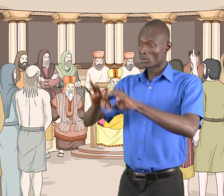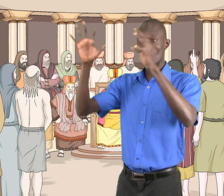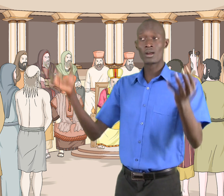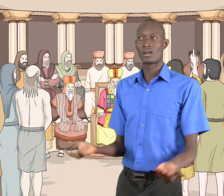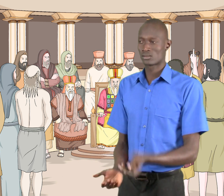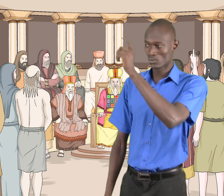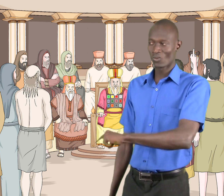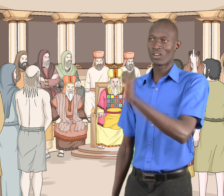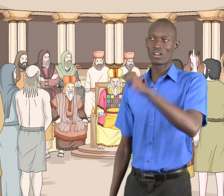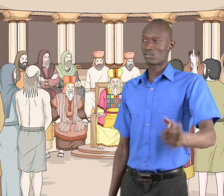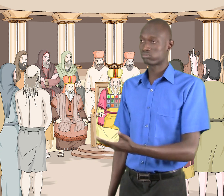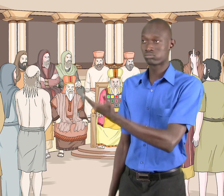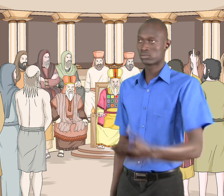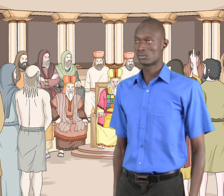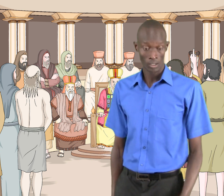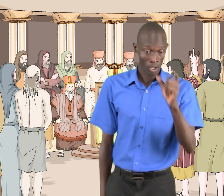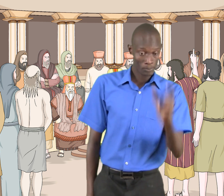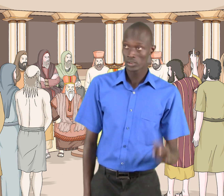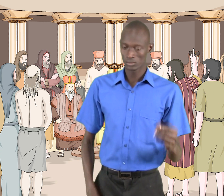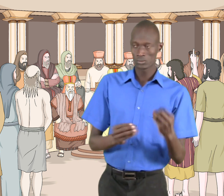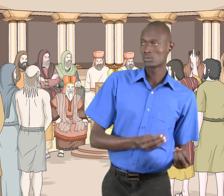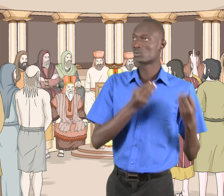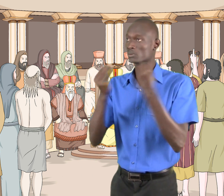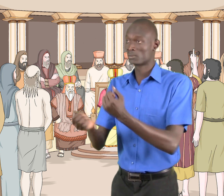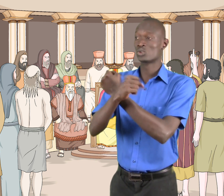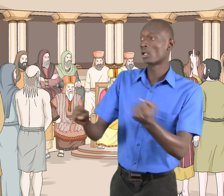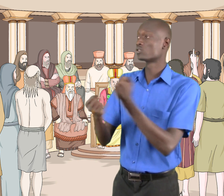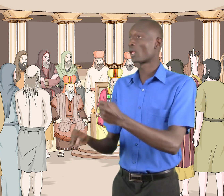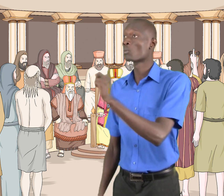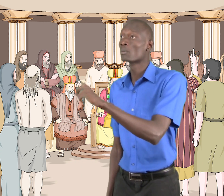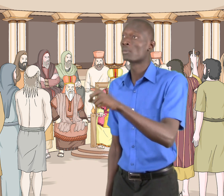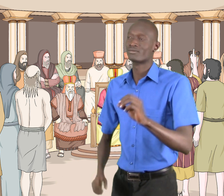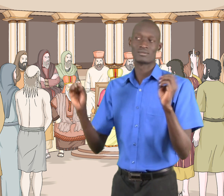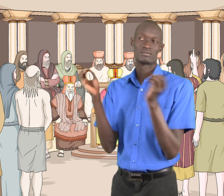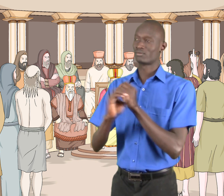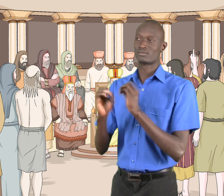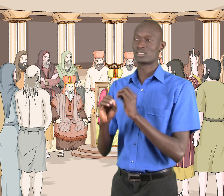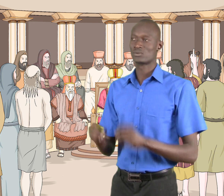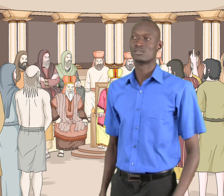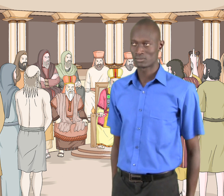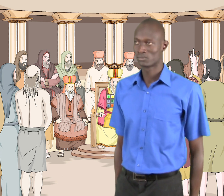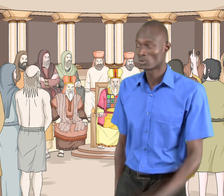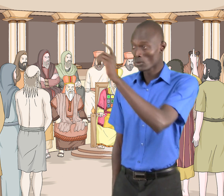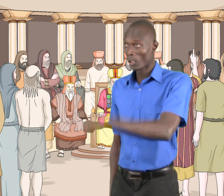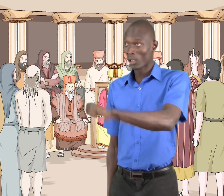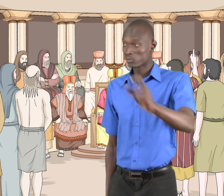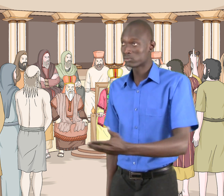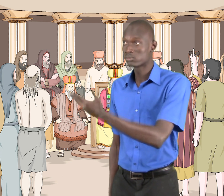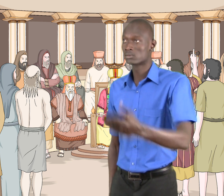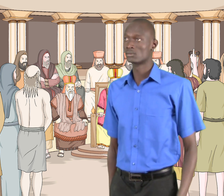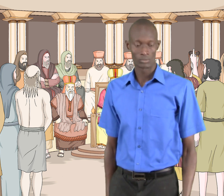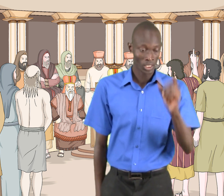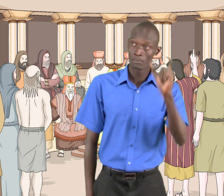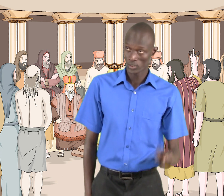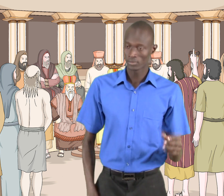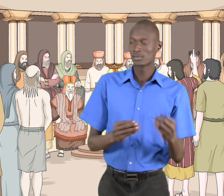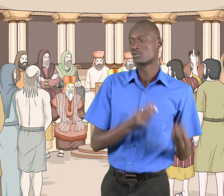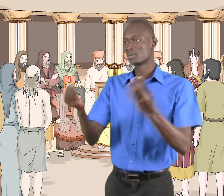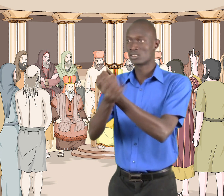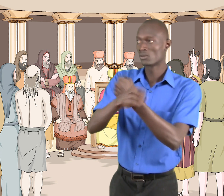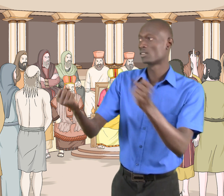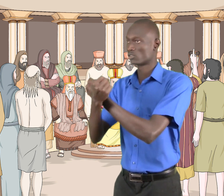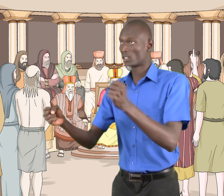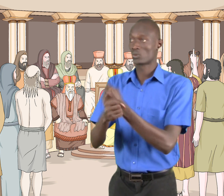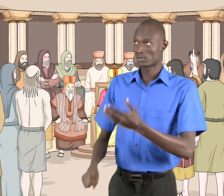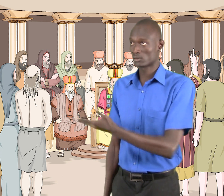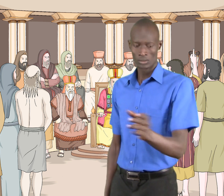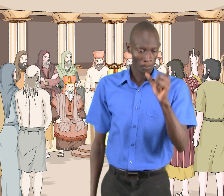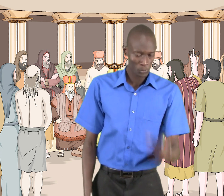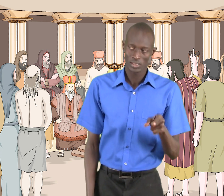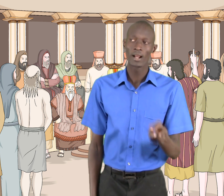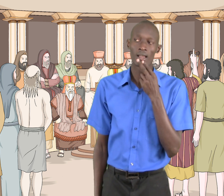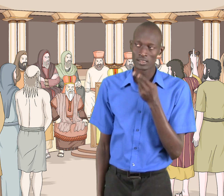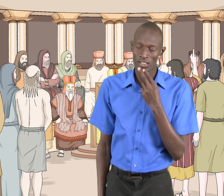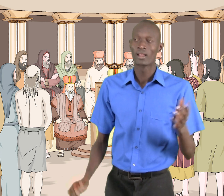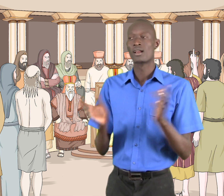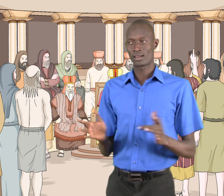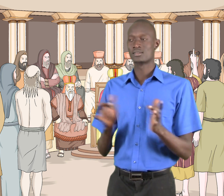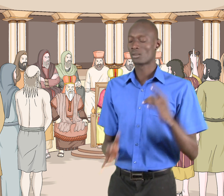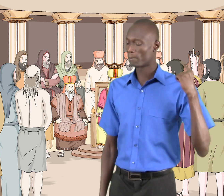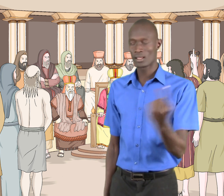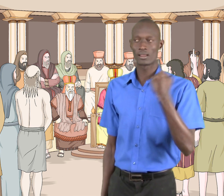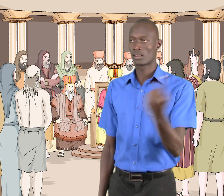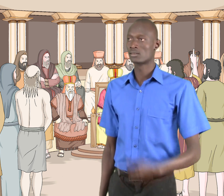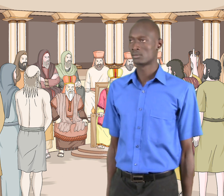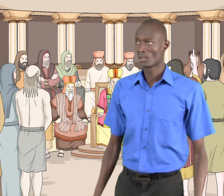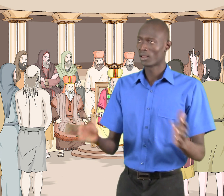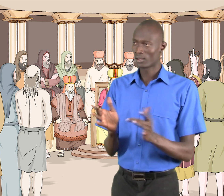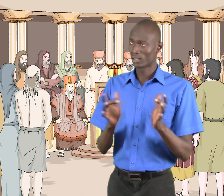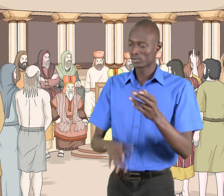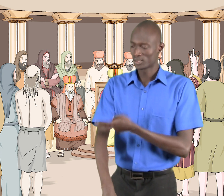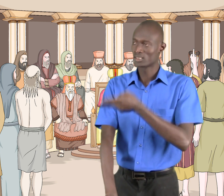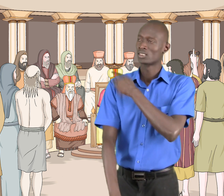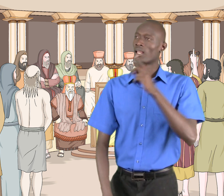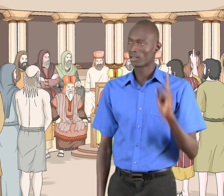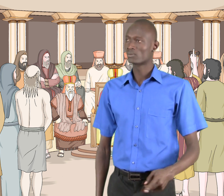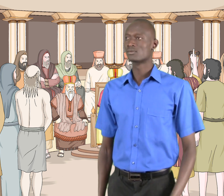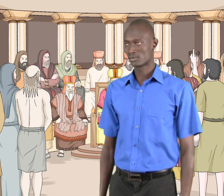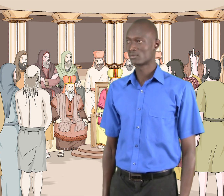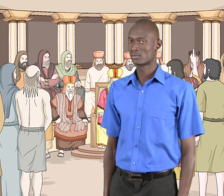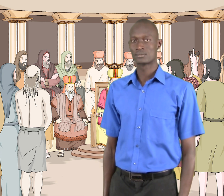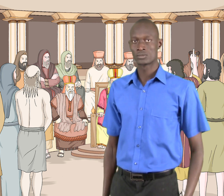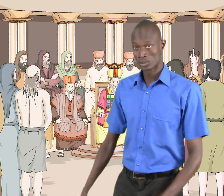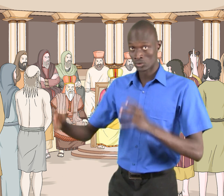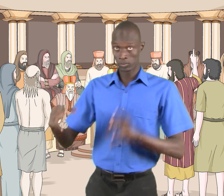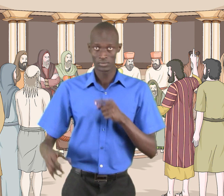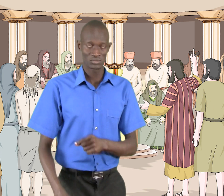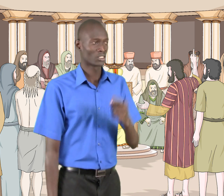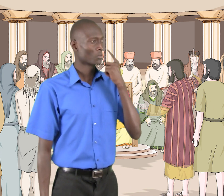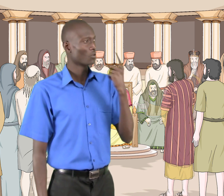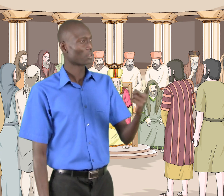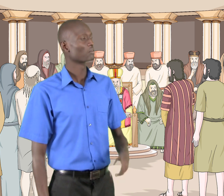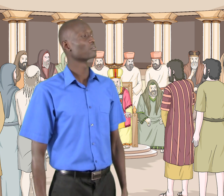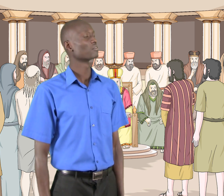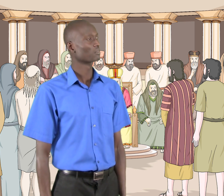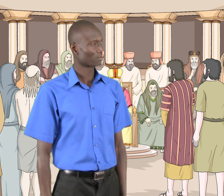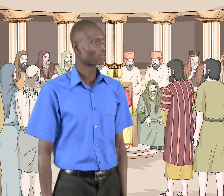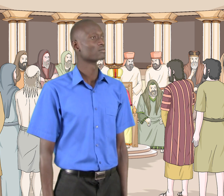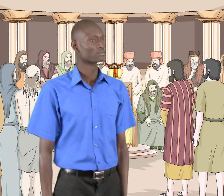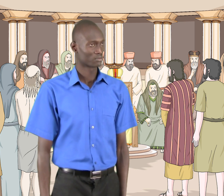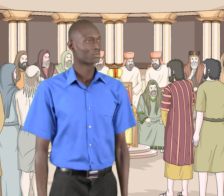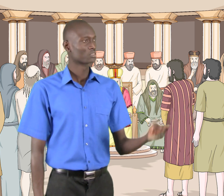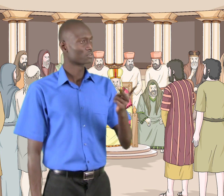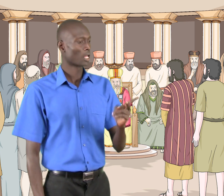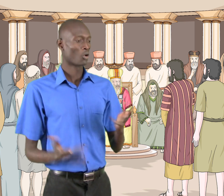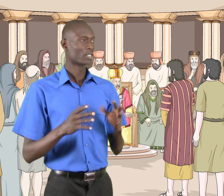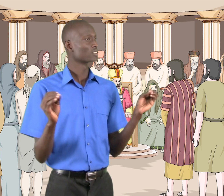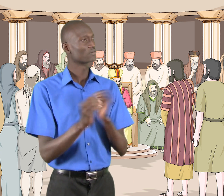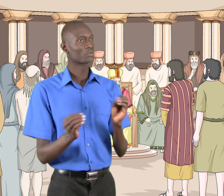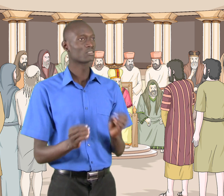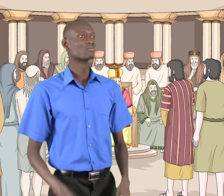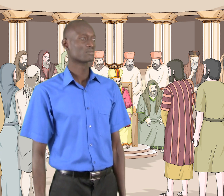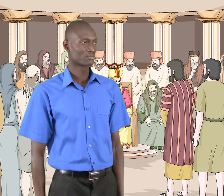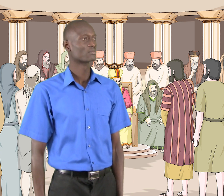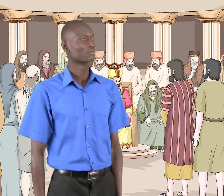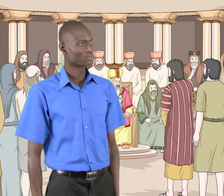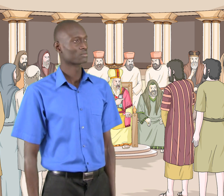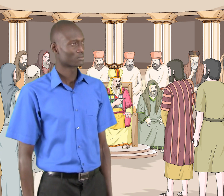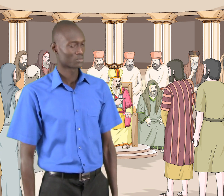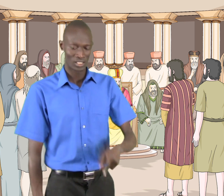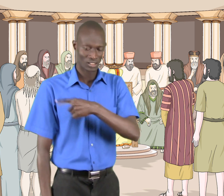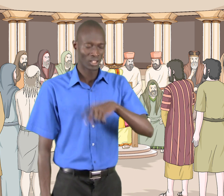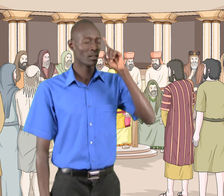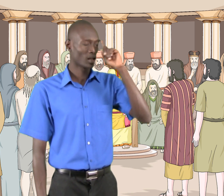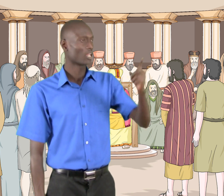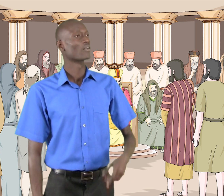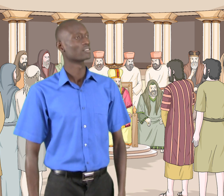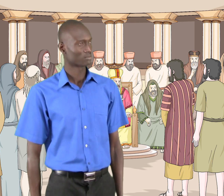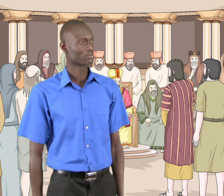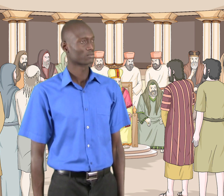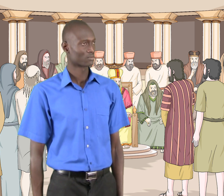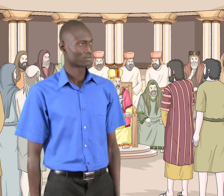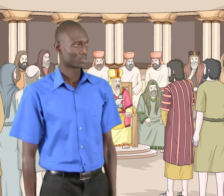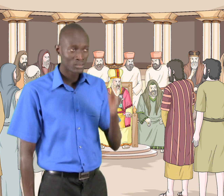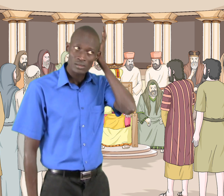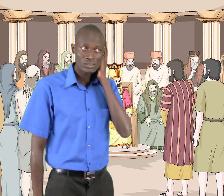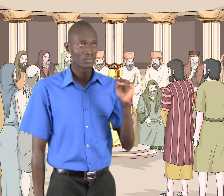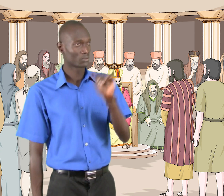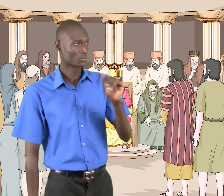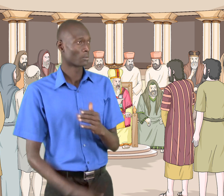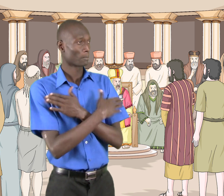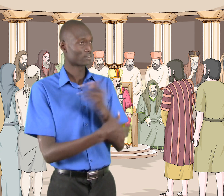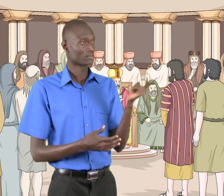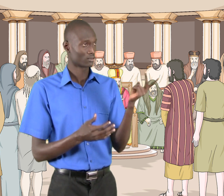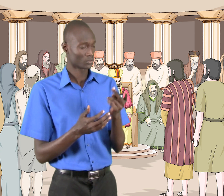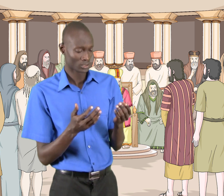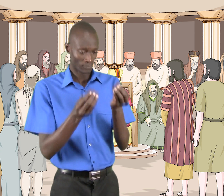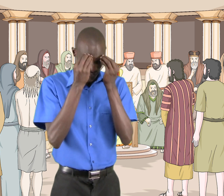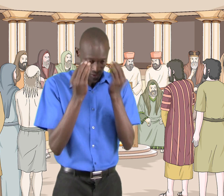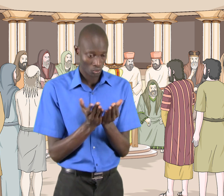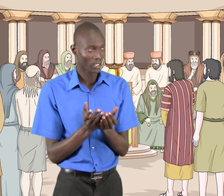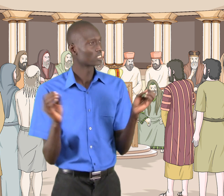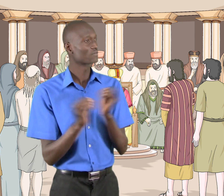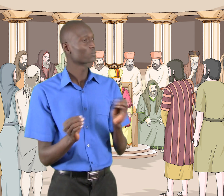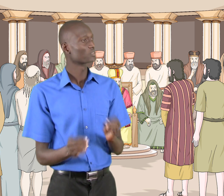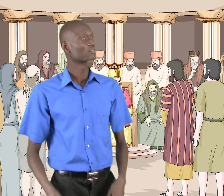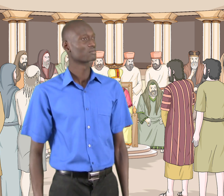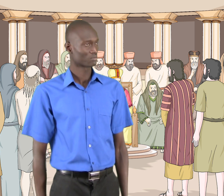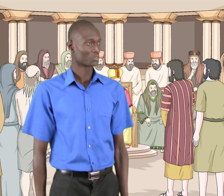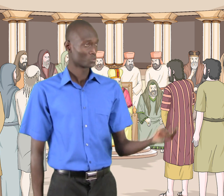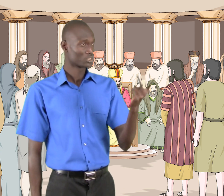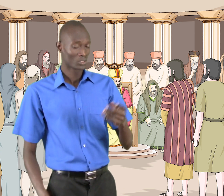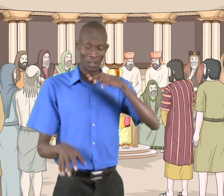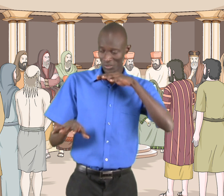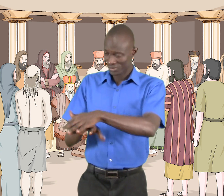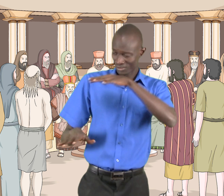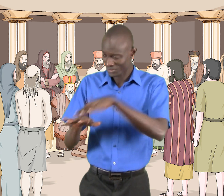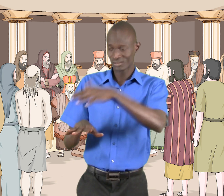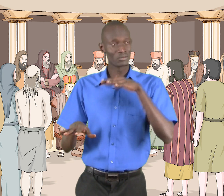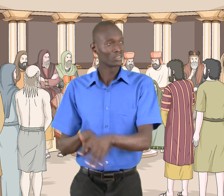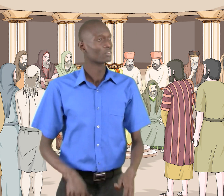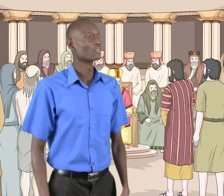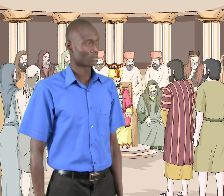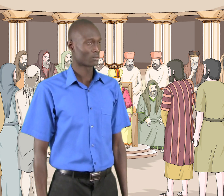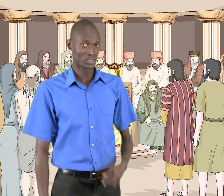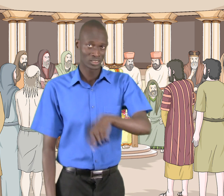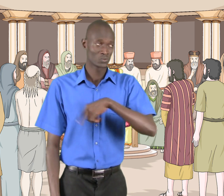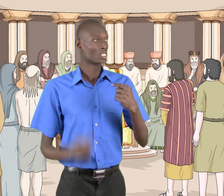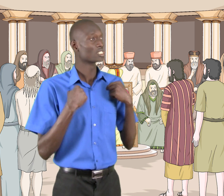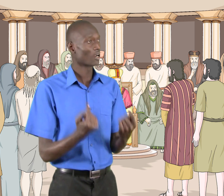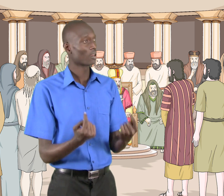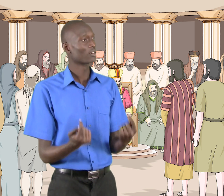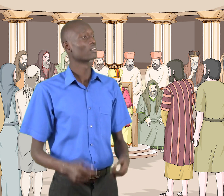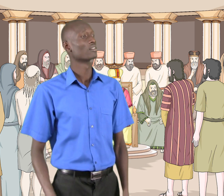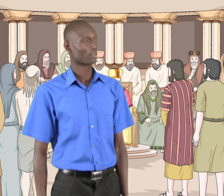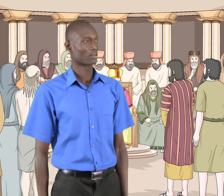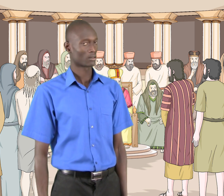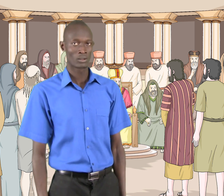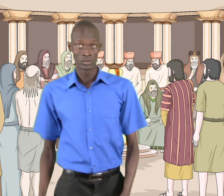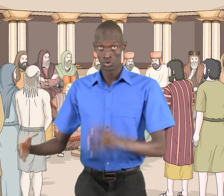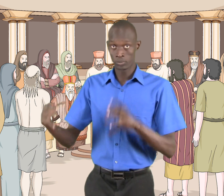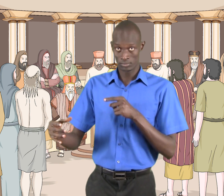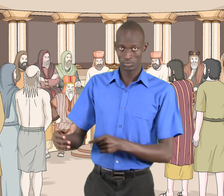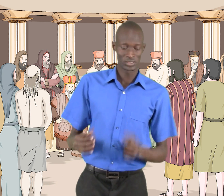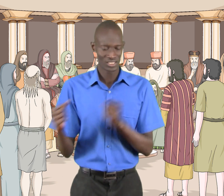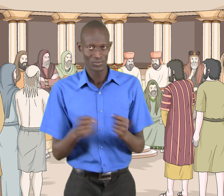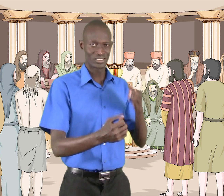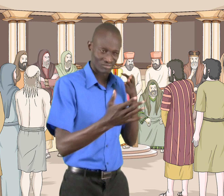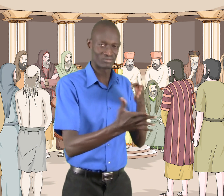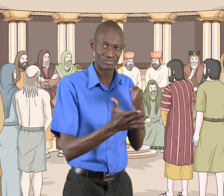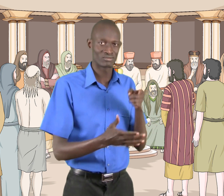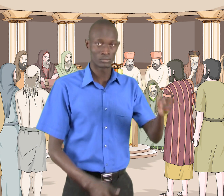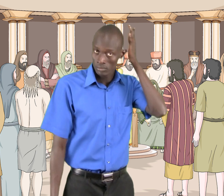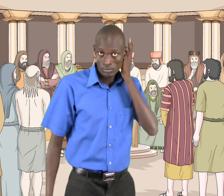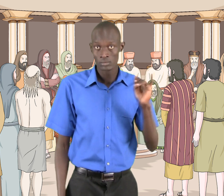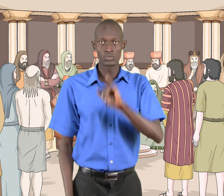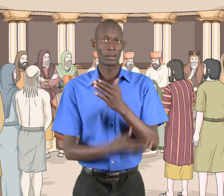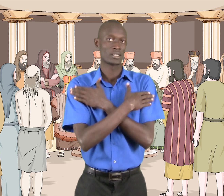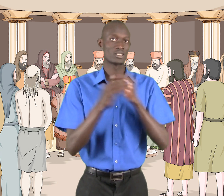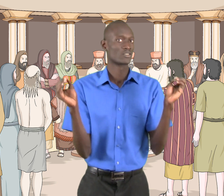When they saw the boldness of Peter and John and realized that they were unschooled, ordinary men, they marveled and took note that these men had been with Jesus.